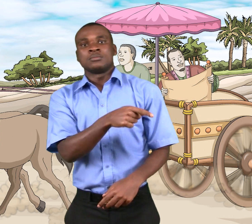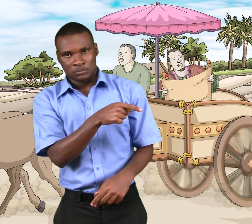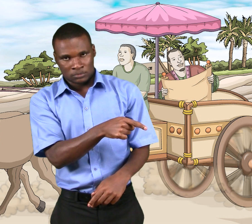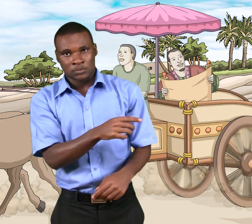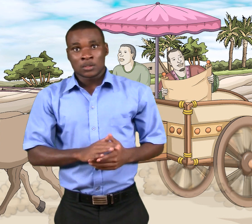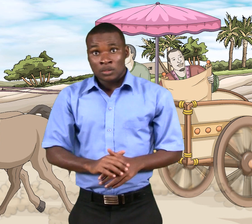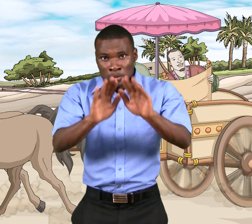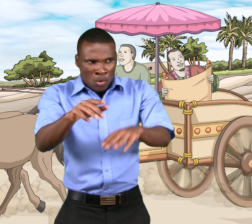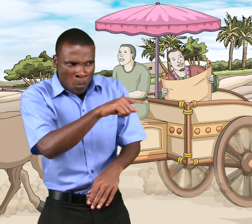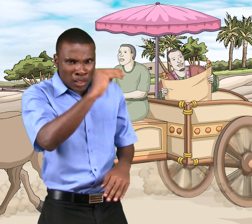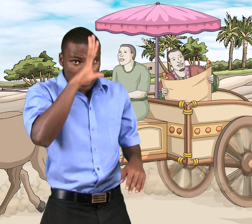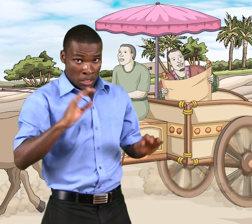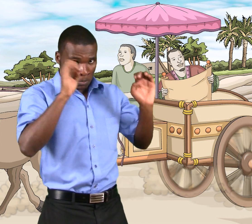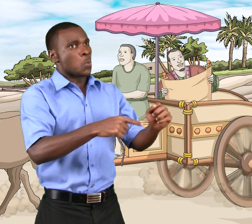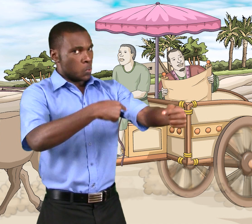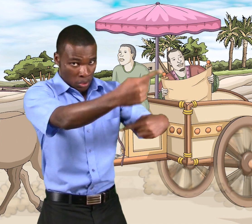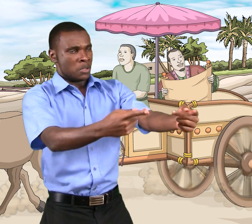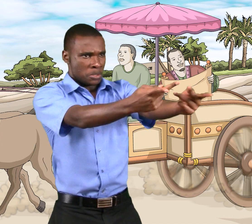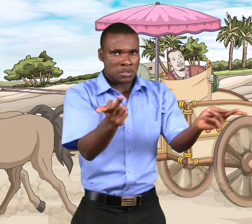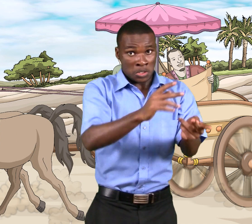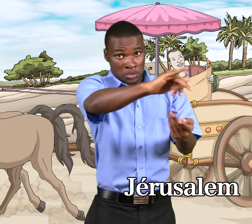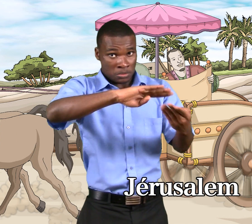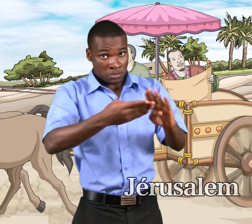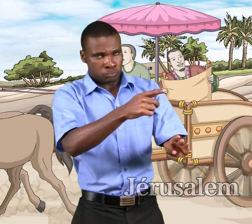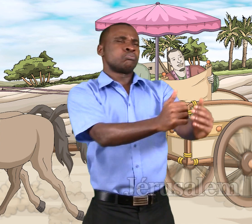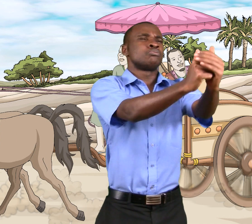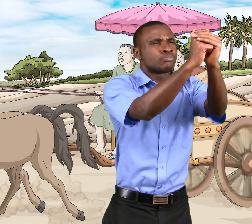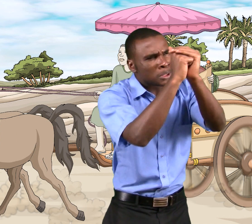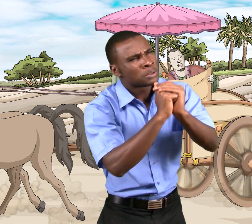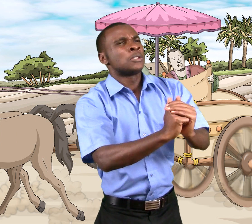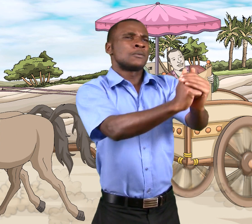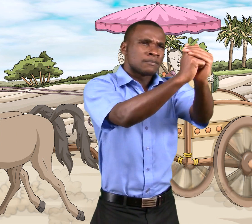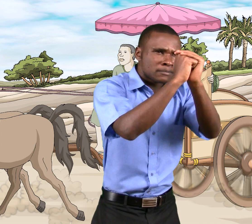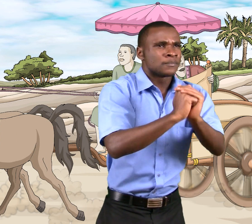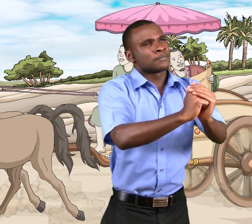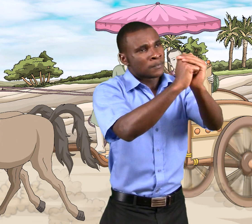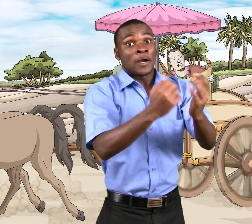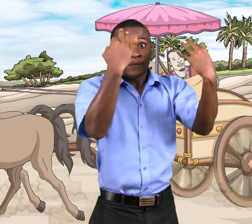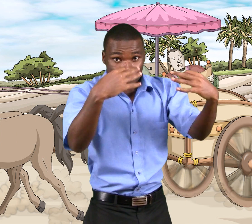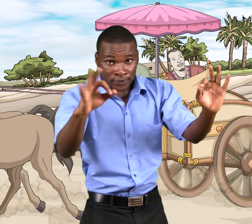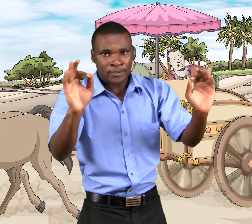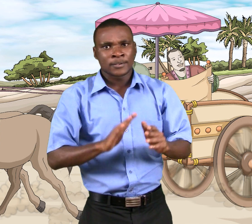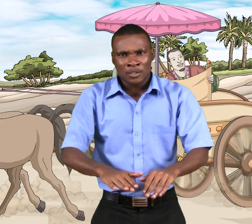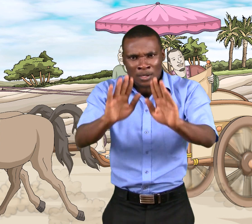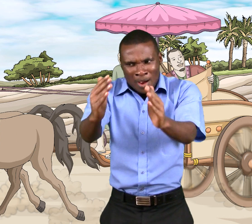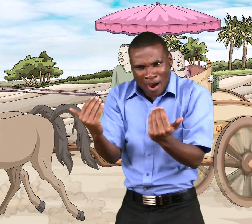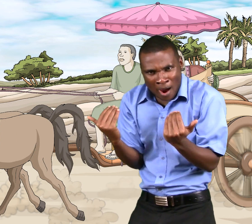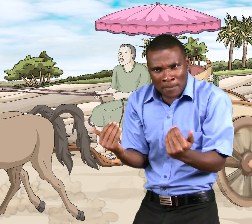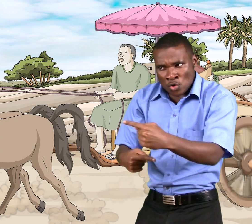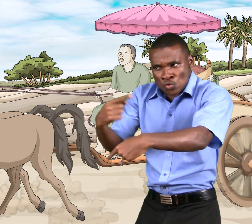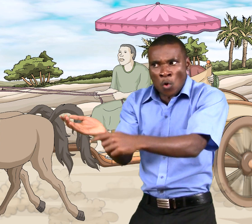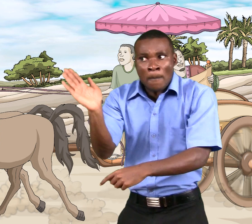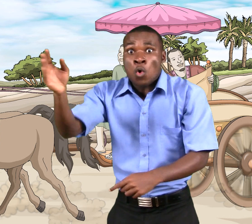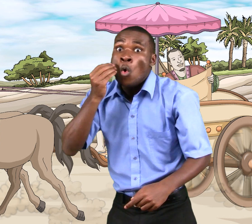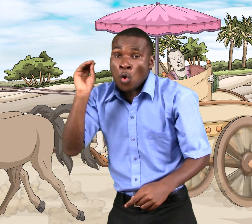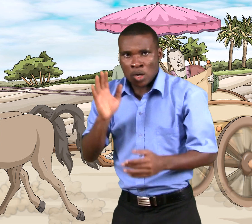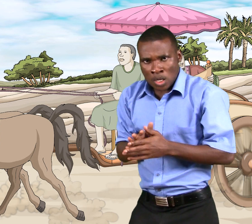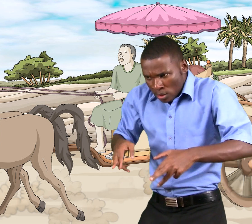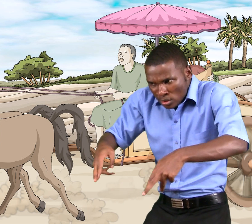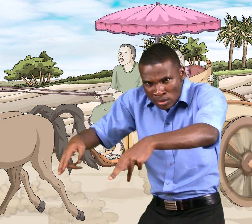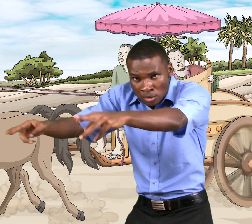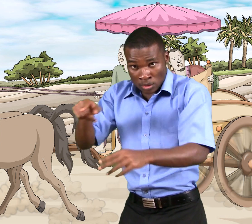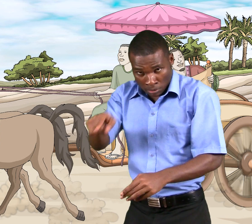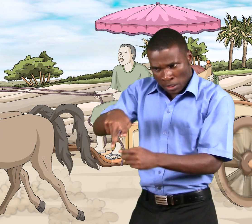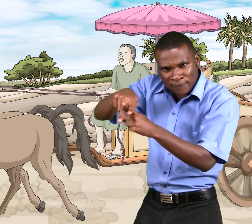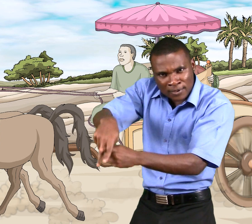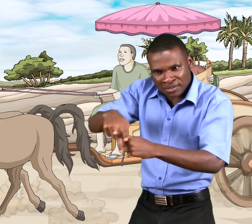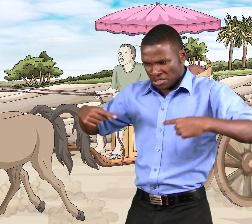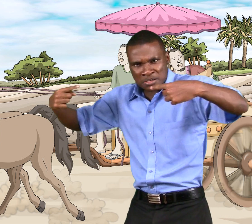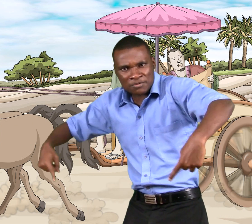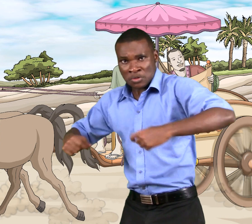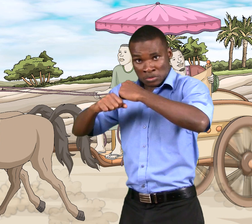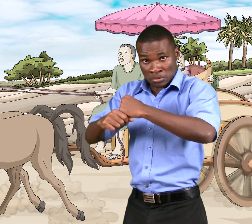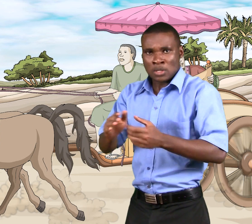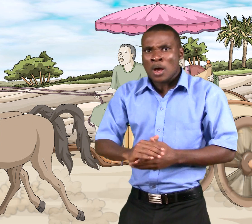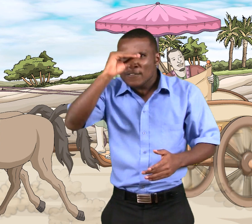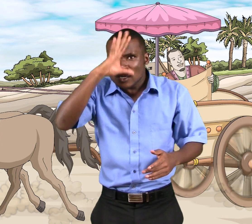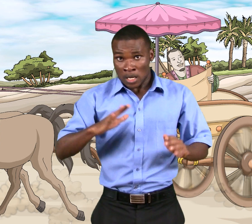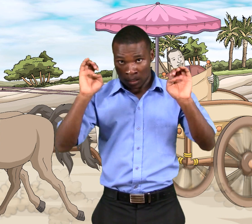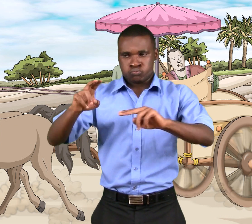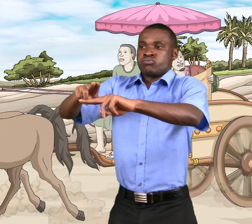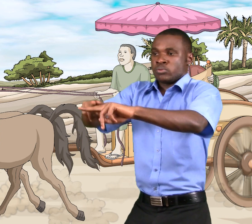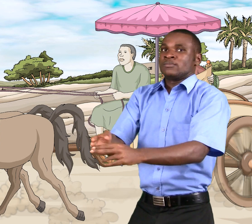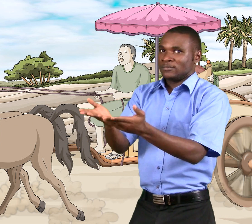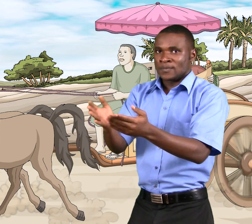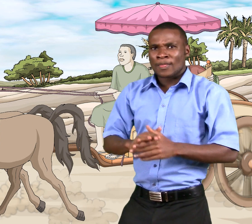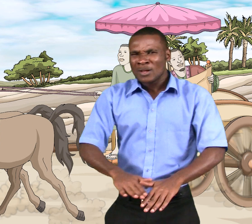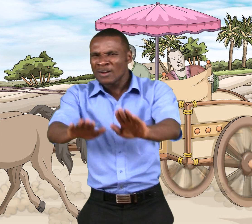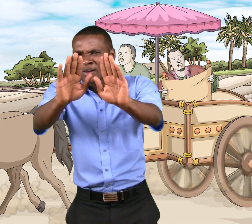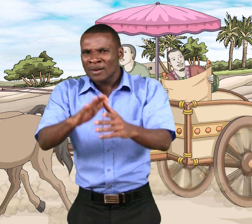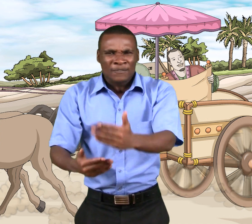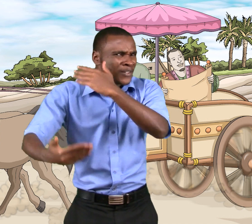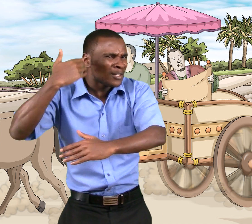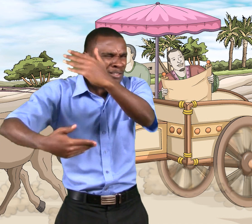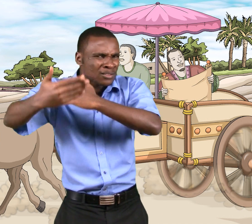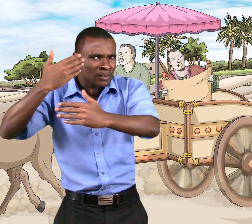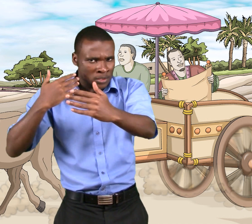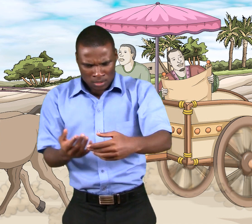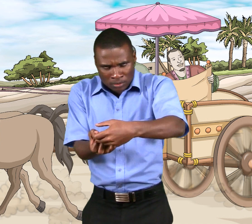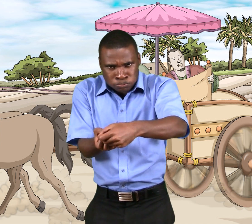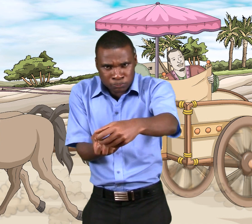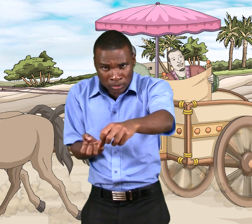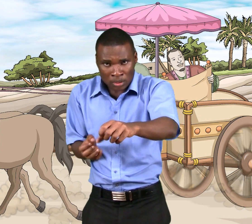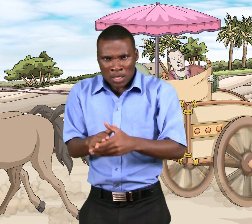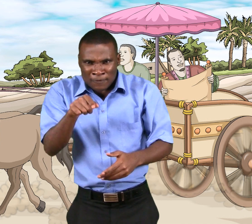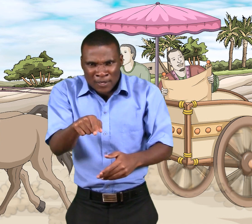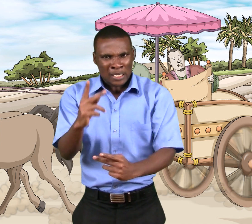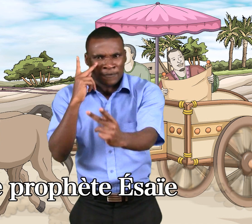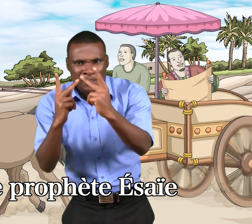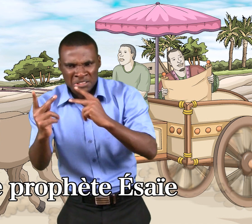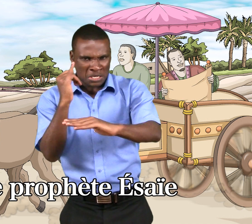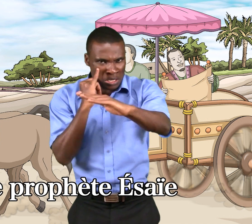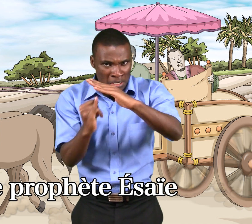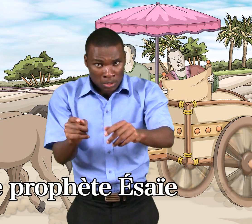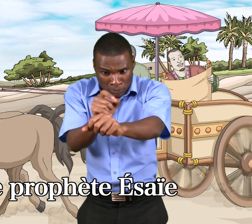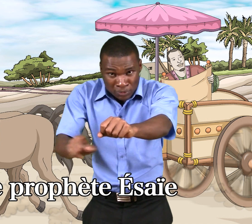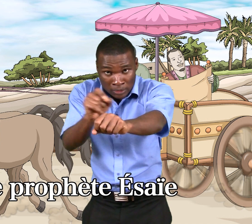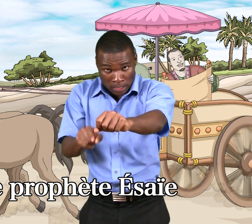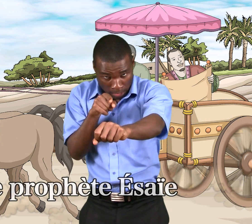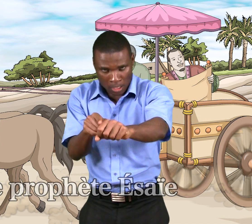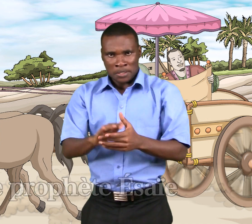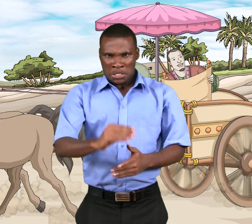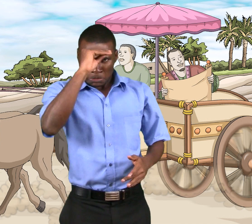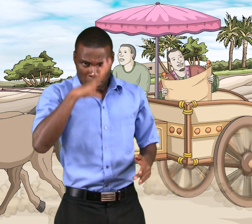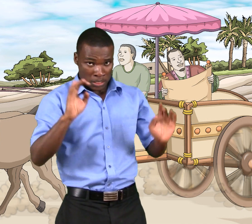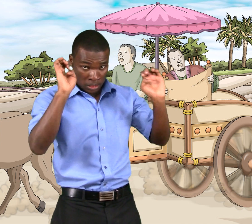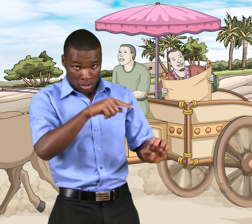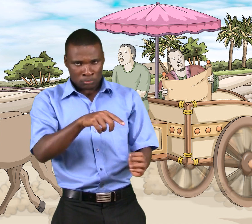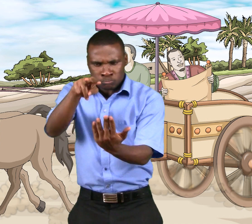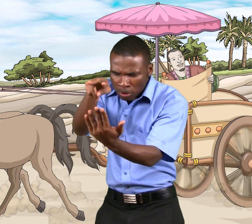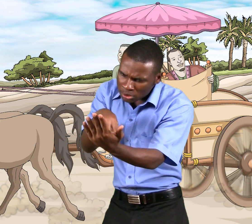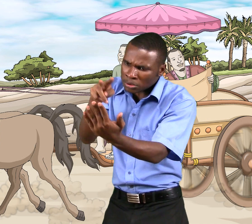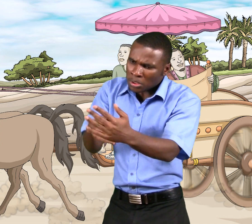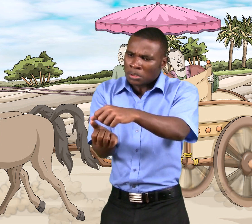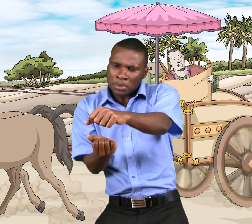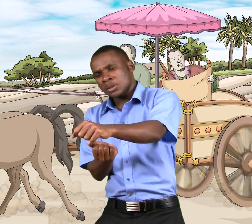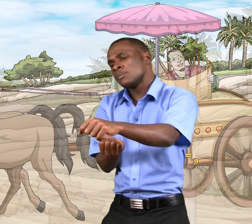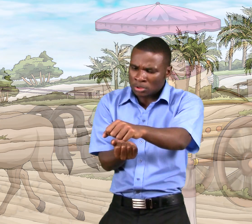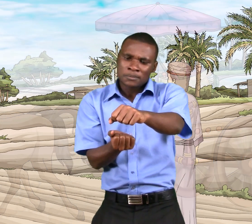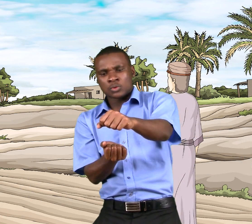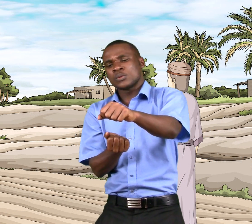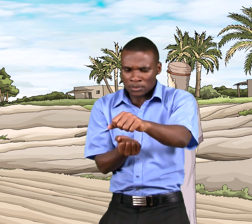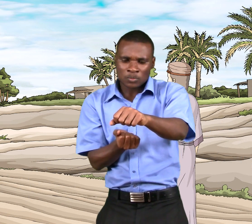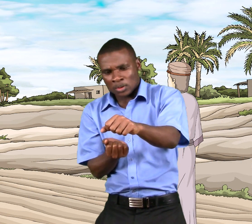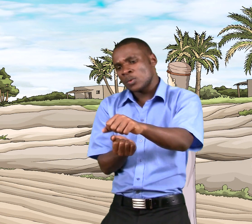He had gone to Jerusalem to worship, and on his return was sitting in his chariot reading Isaiah the prophet.